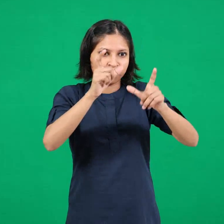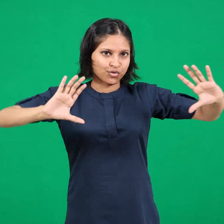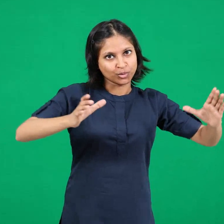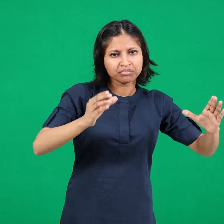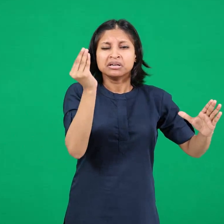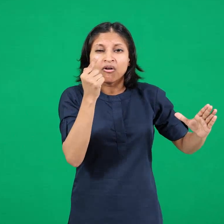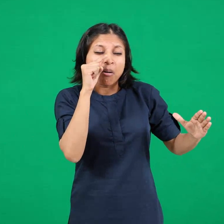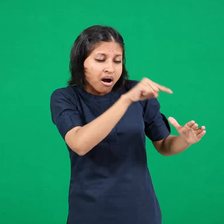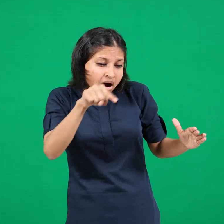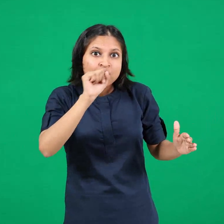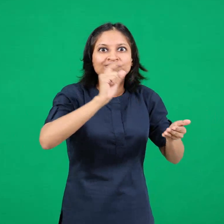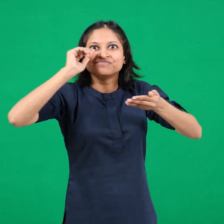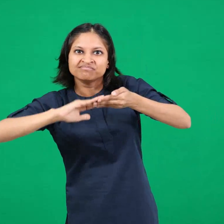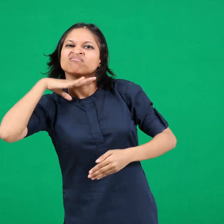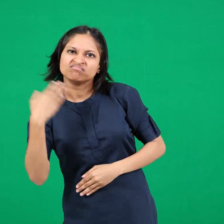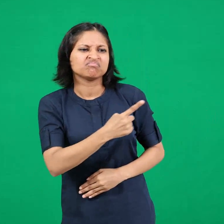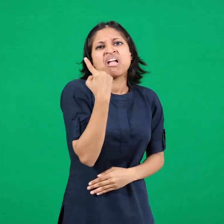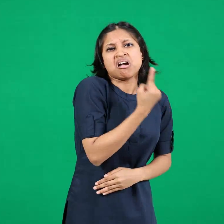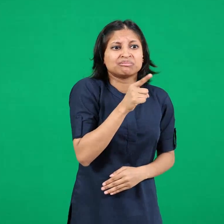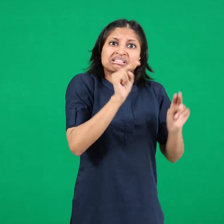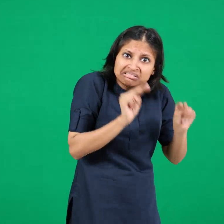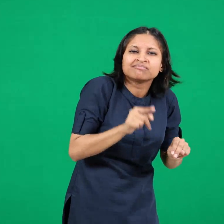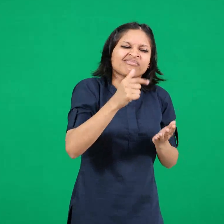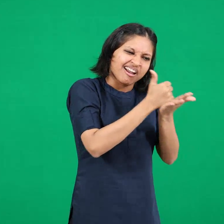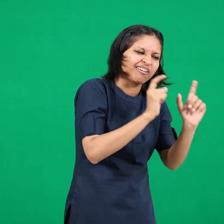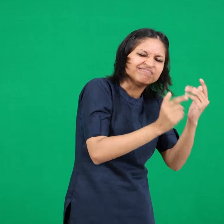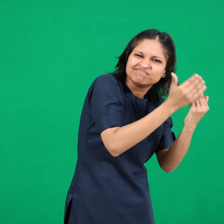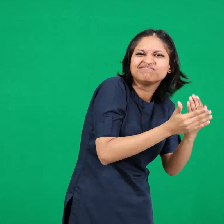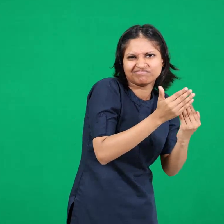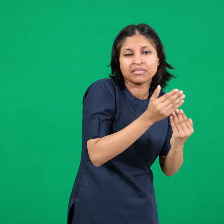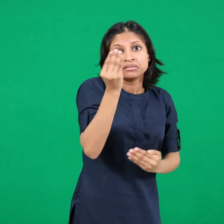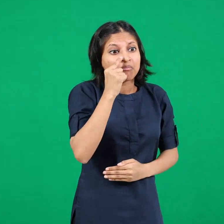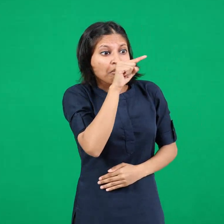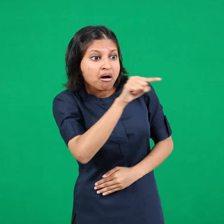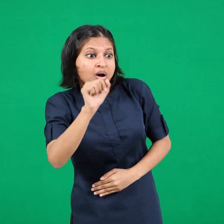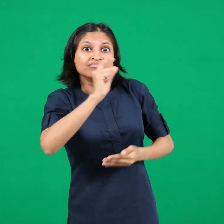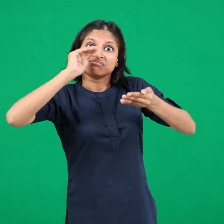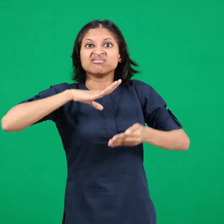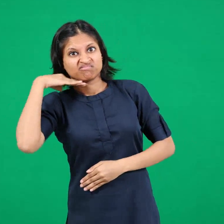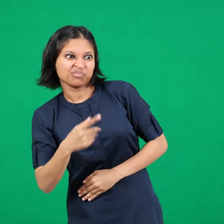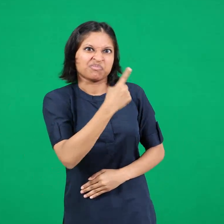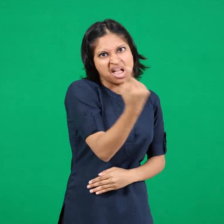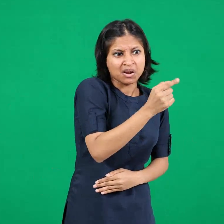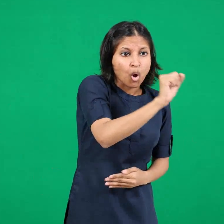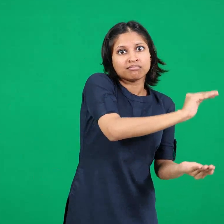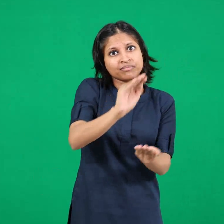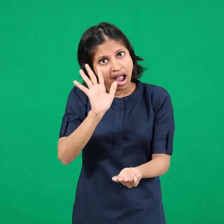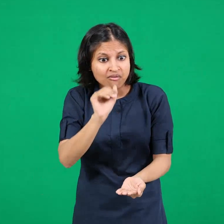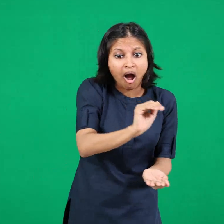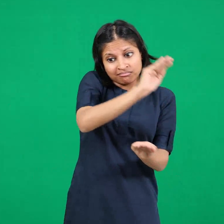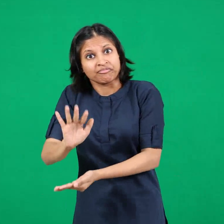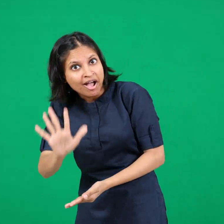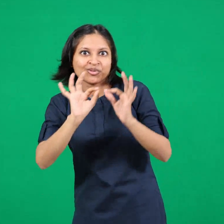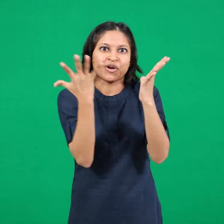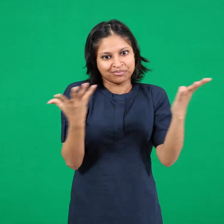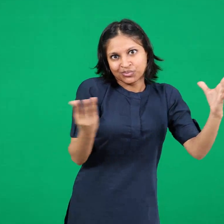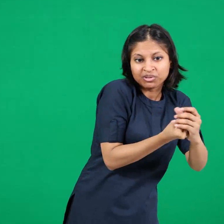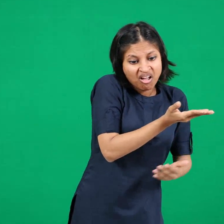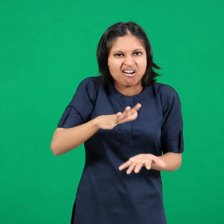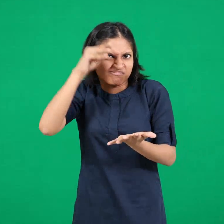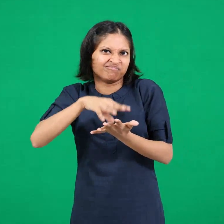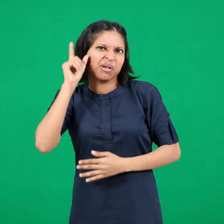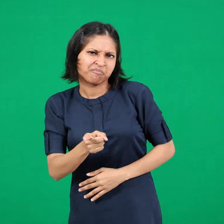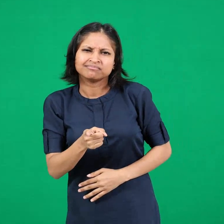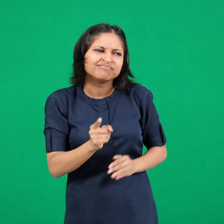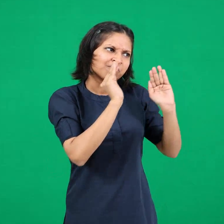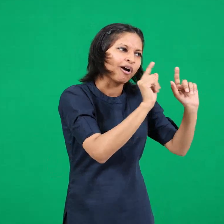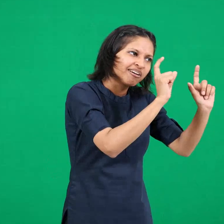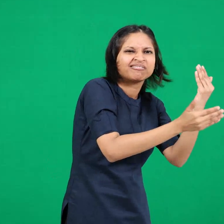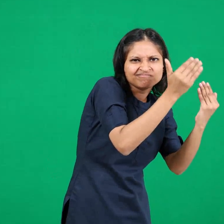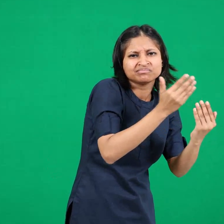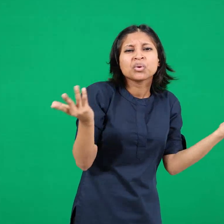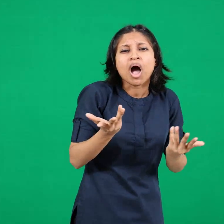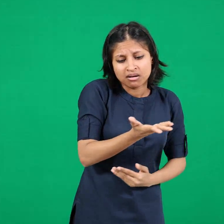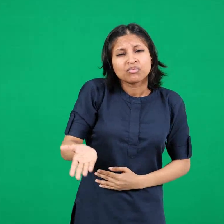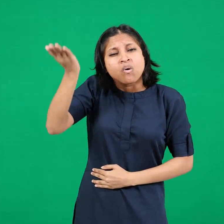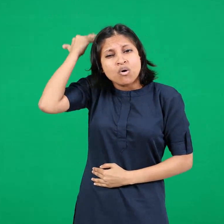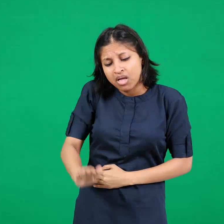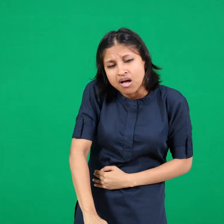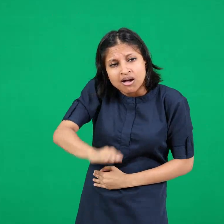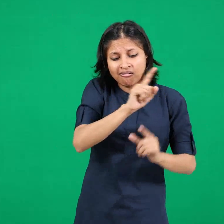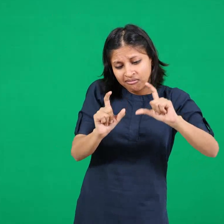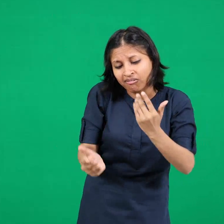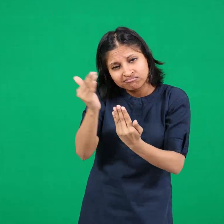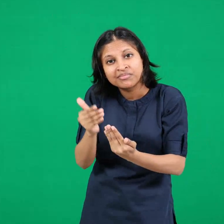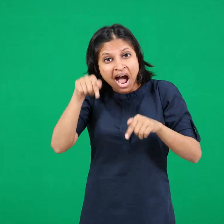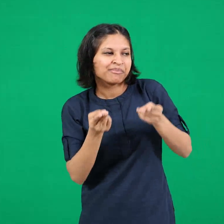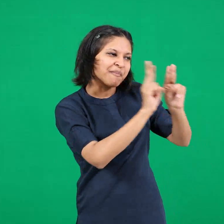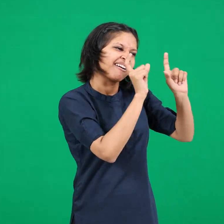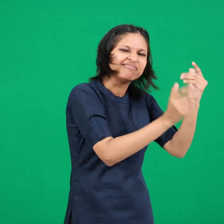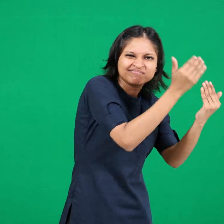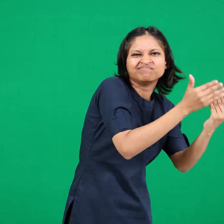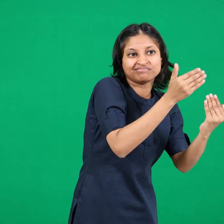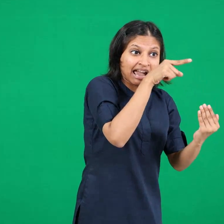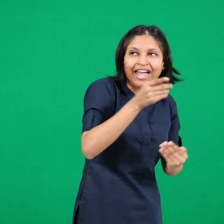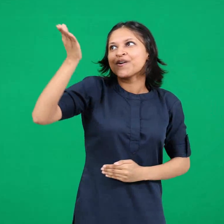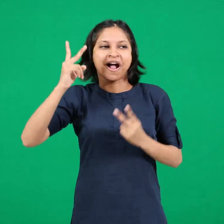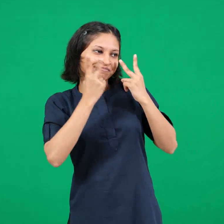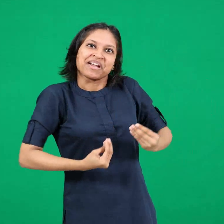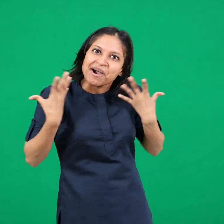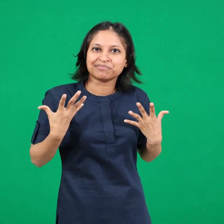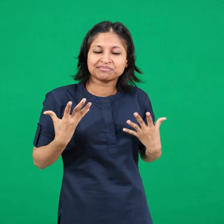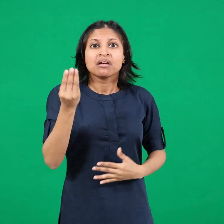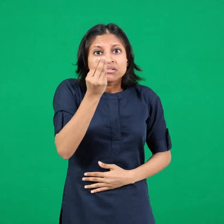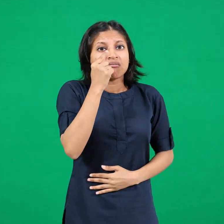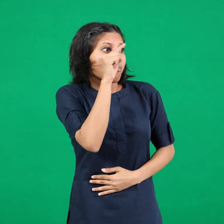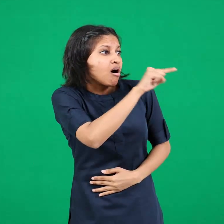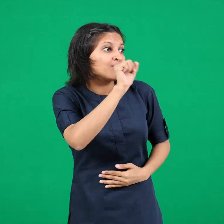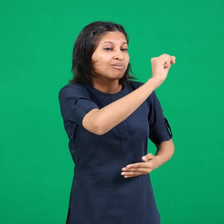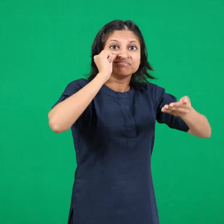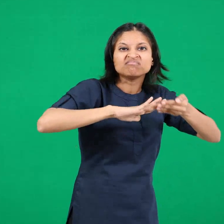But if a widow has children or grandchildren, they must first learn to show godliness to their own family and repay their parents, for this is pleasing in the sight of God.